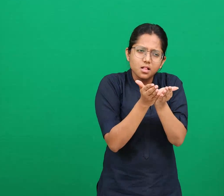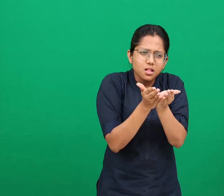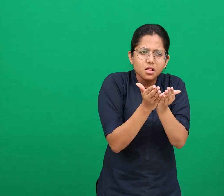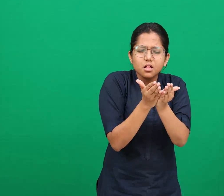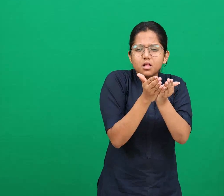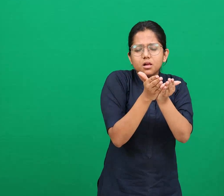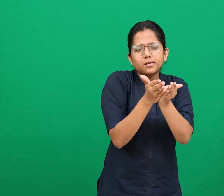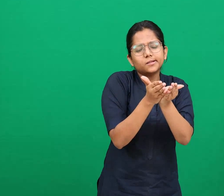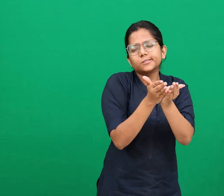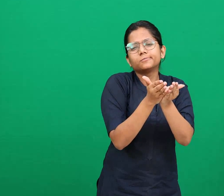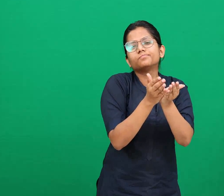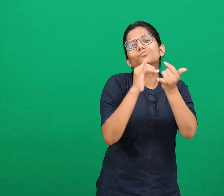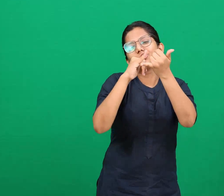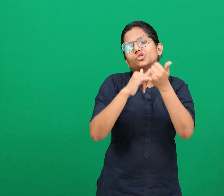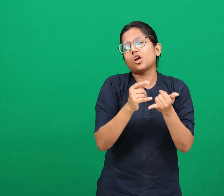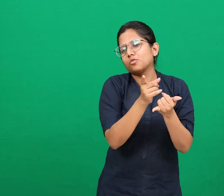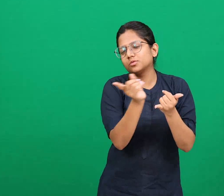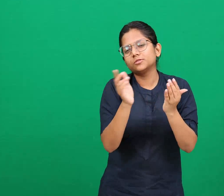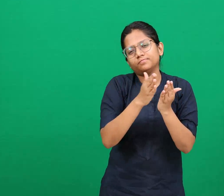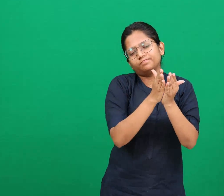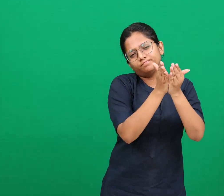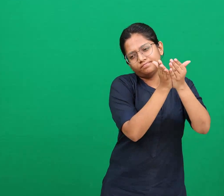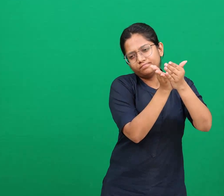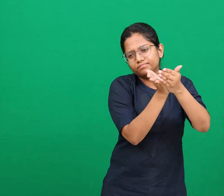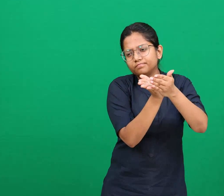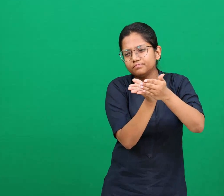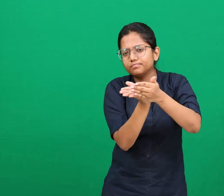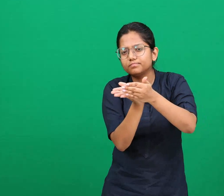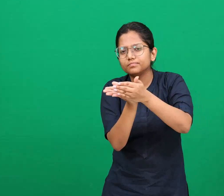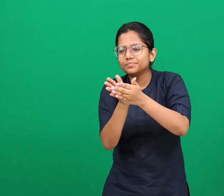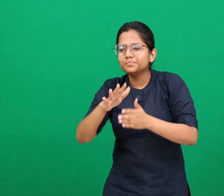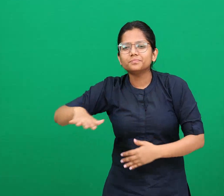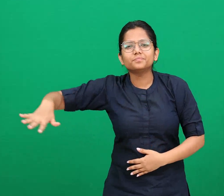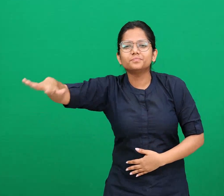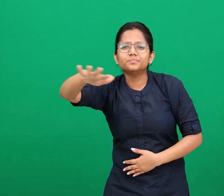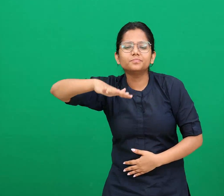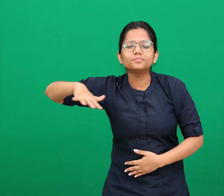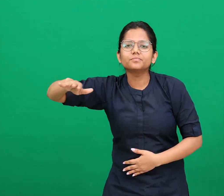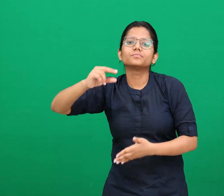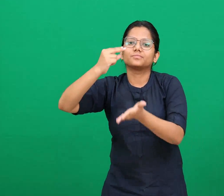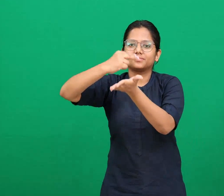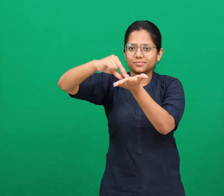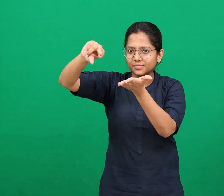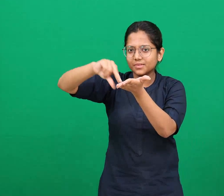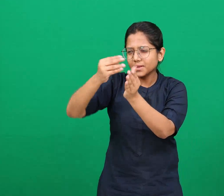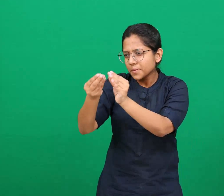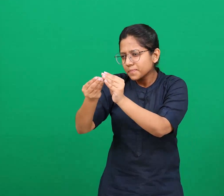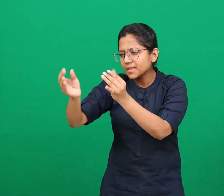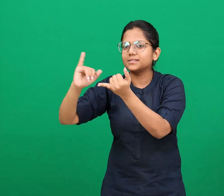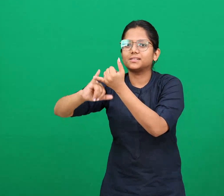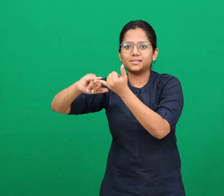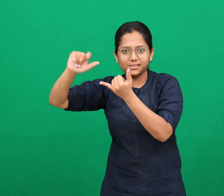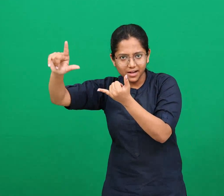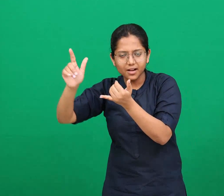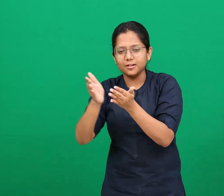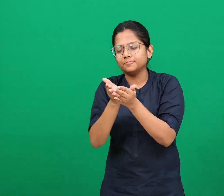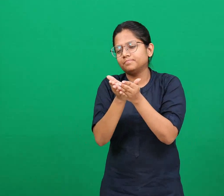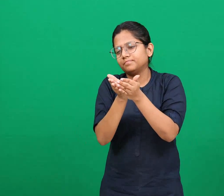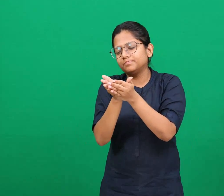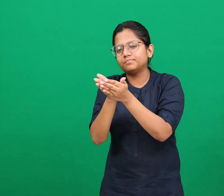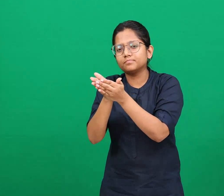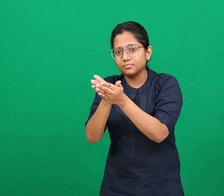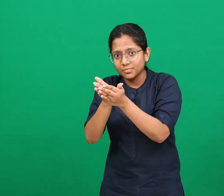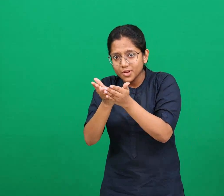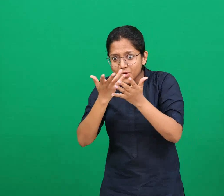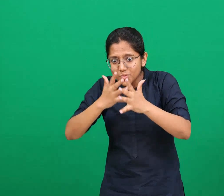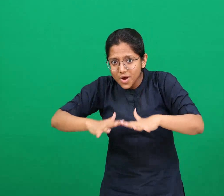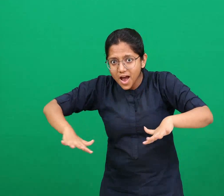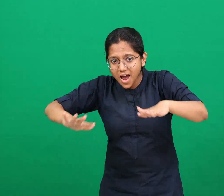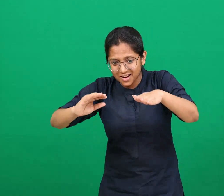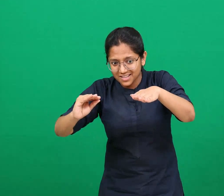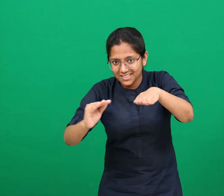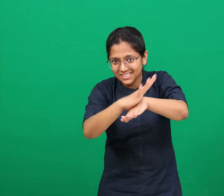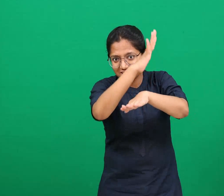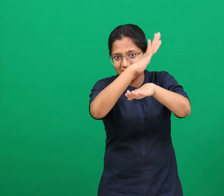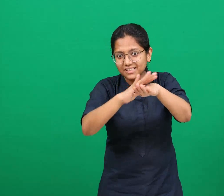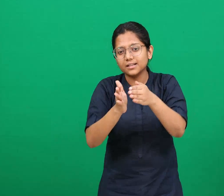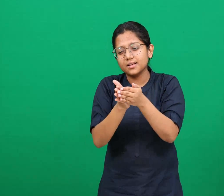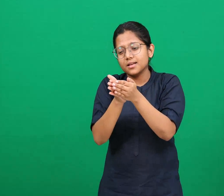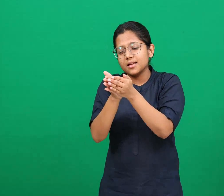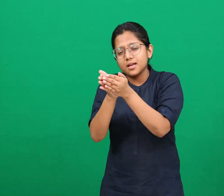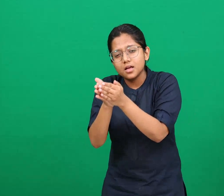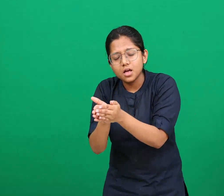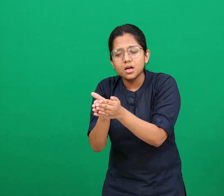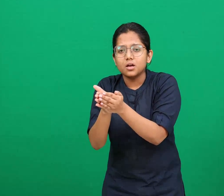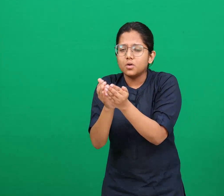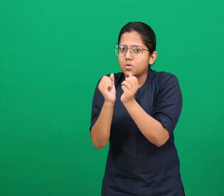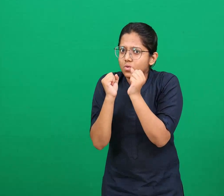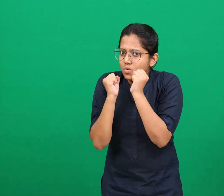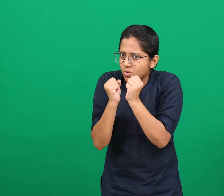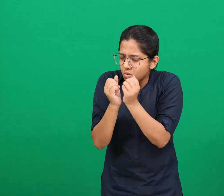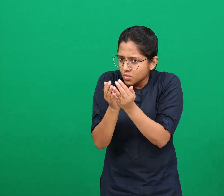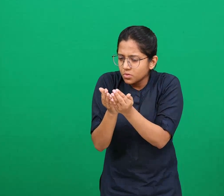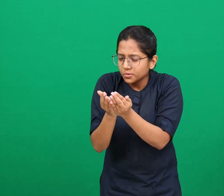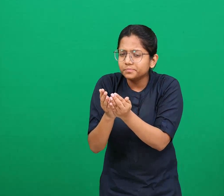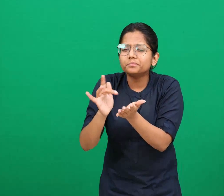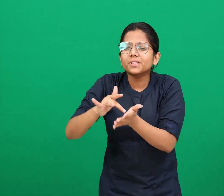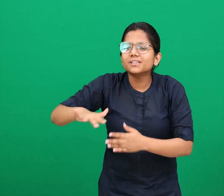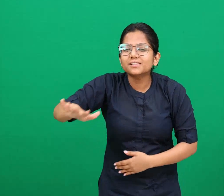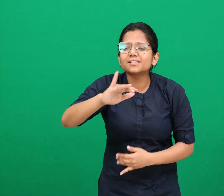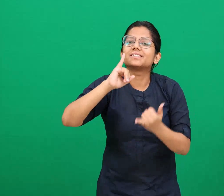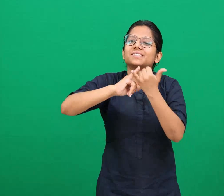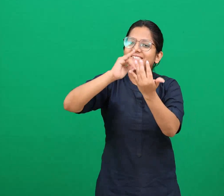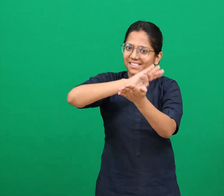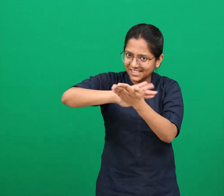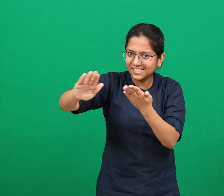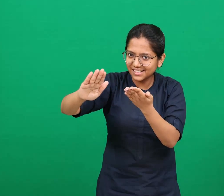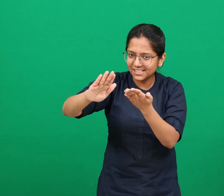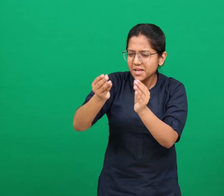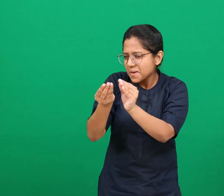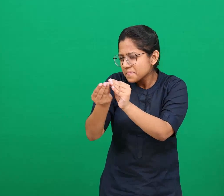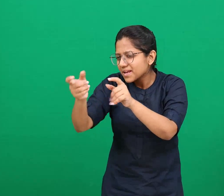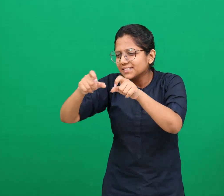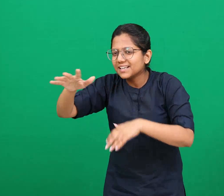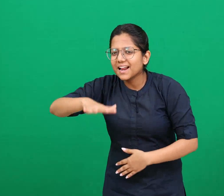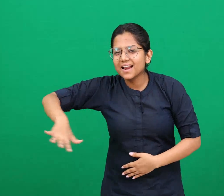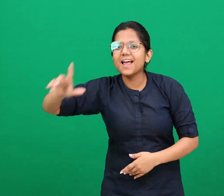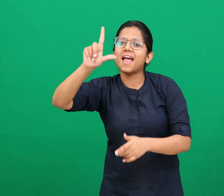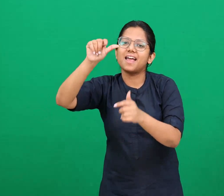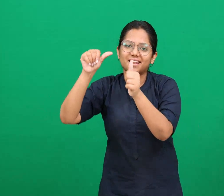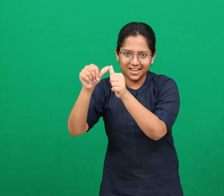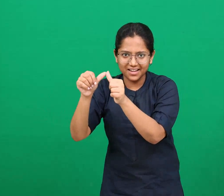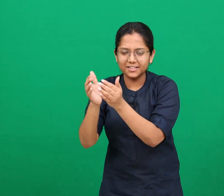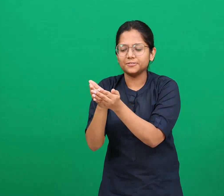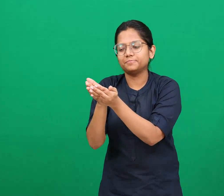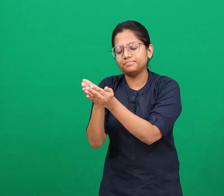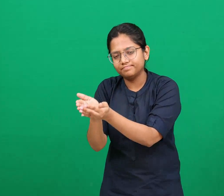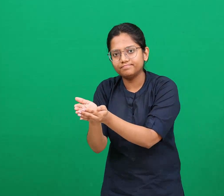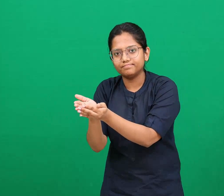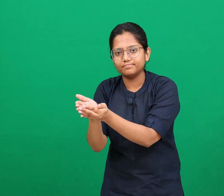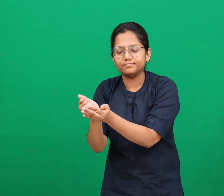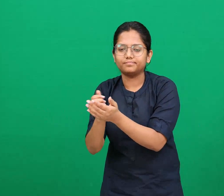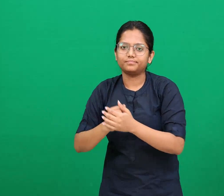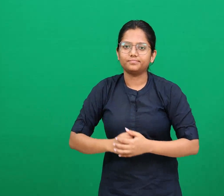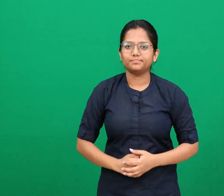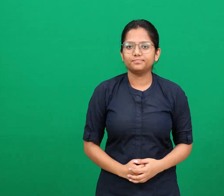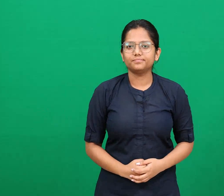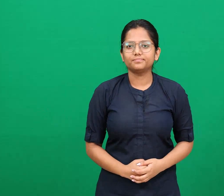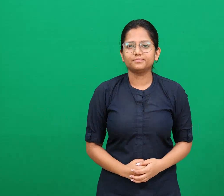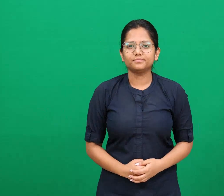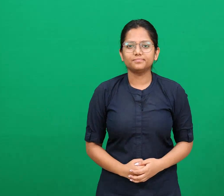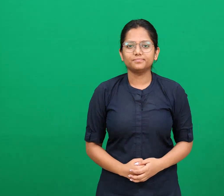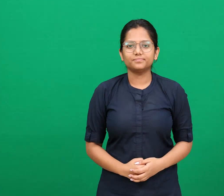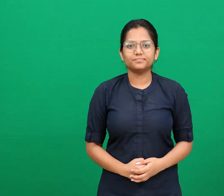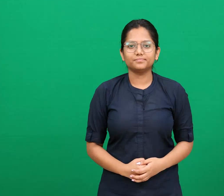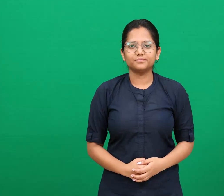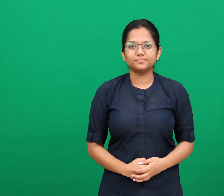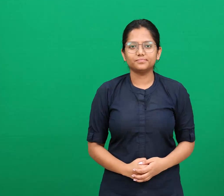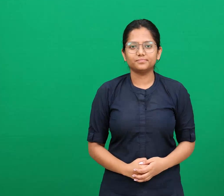After we had moved along the coast with difficulty, we came to a place called Fair Havens, near the town of Lasea.